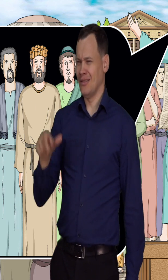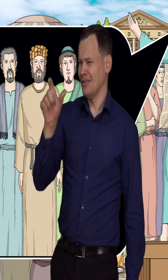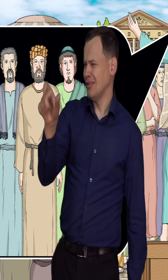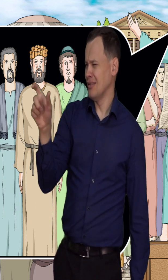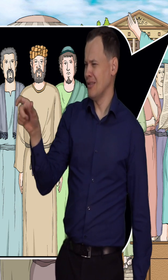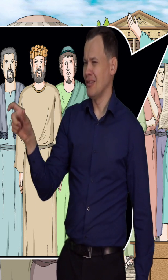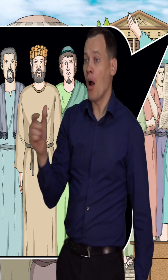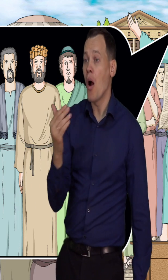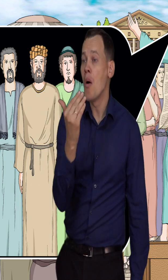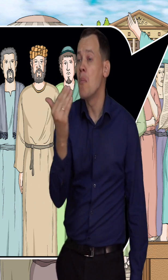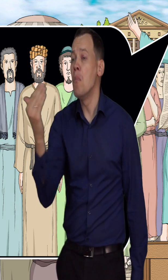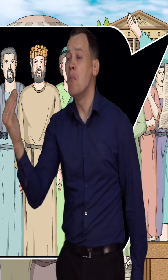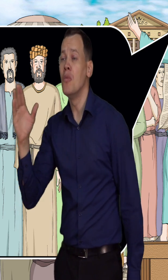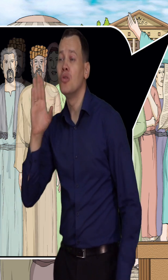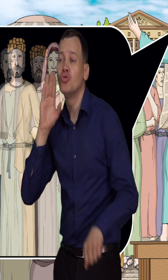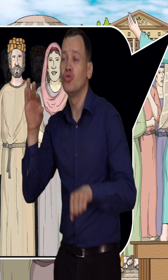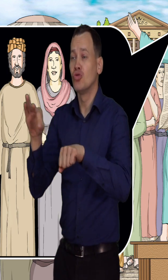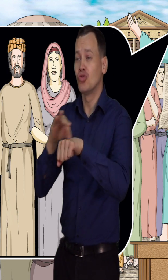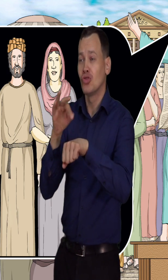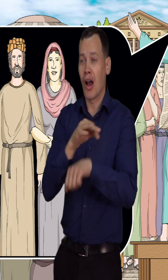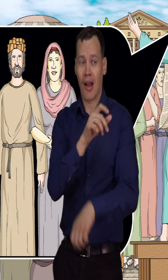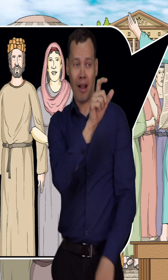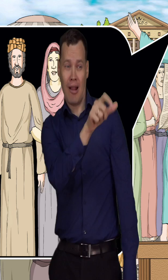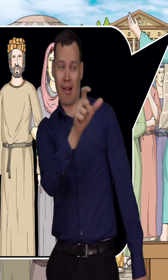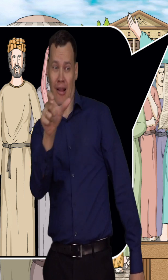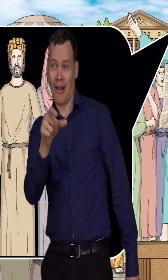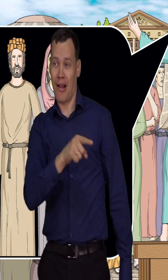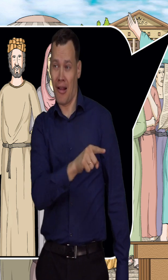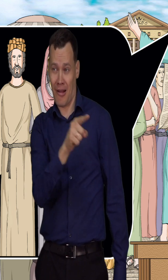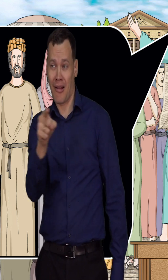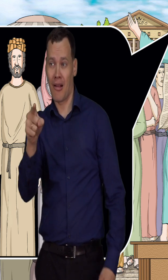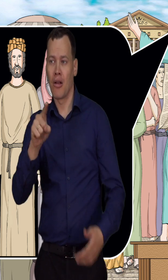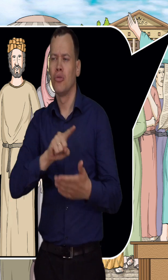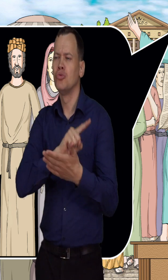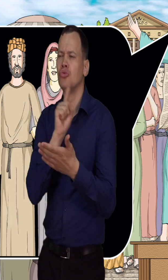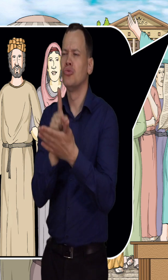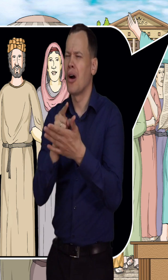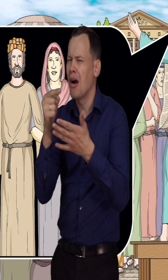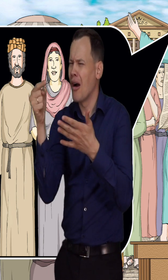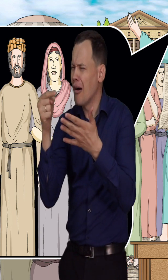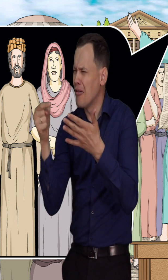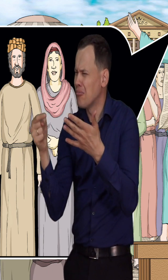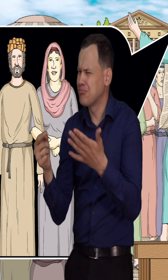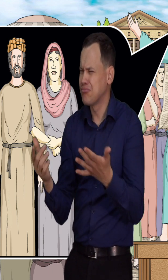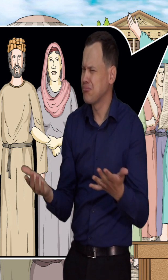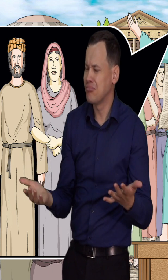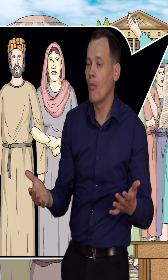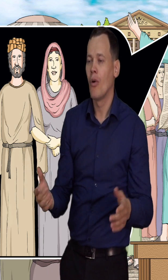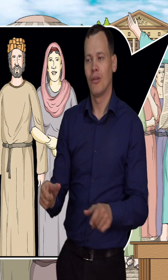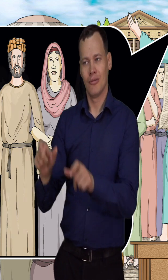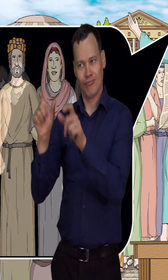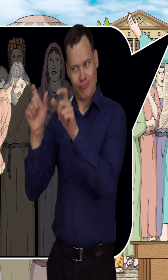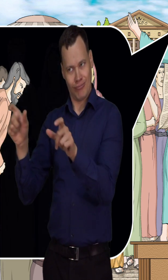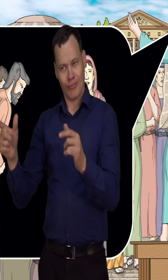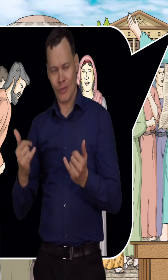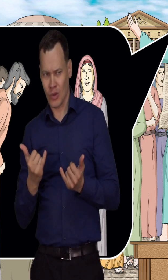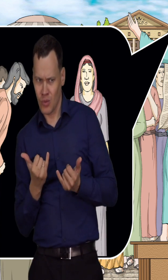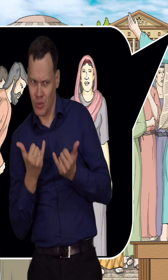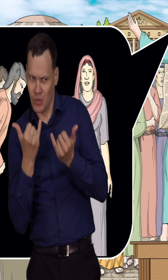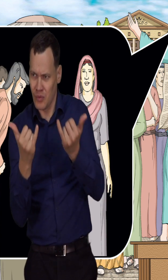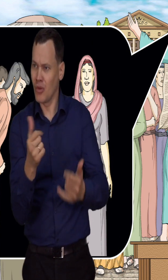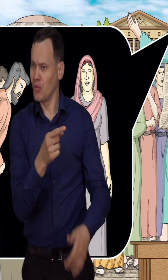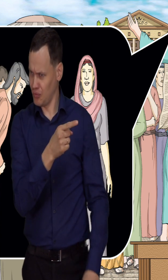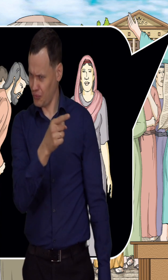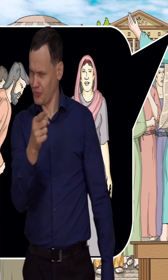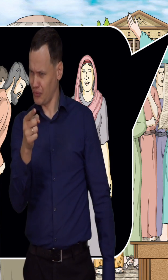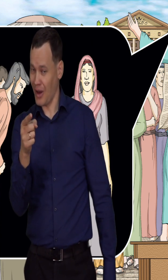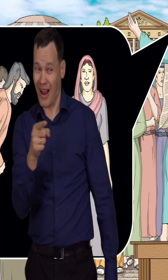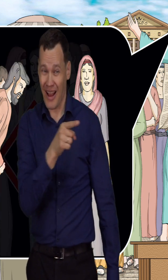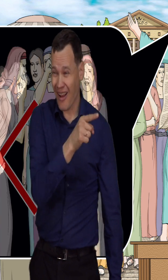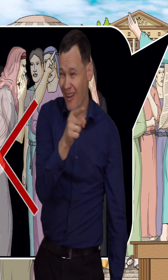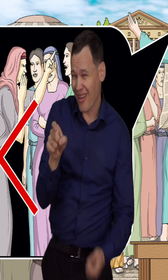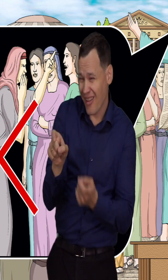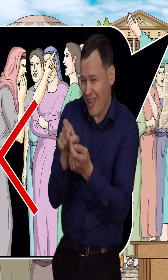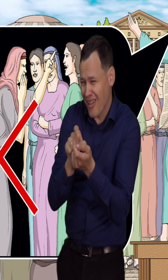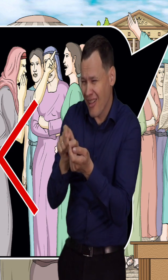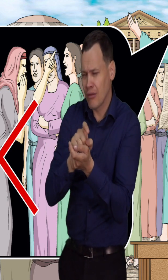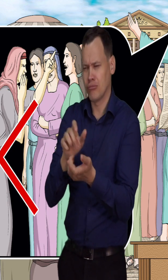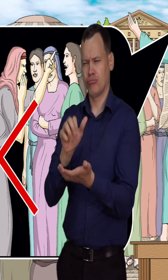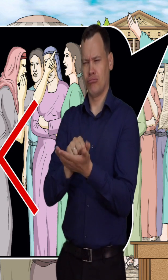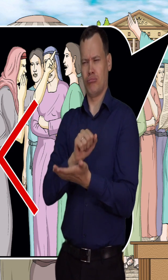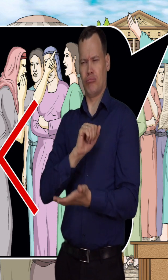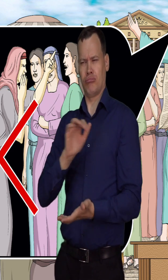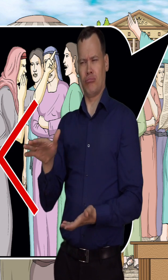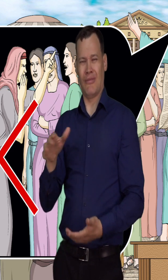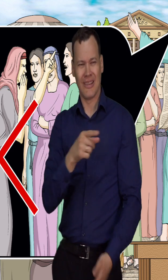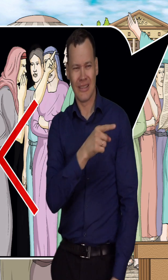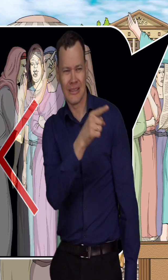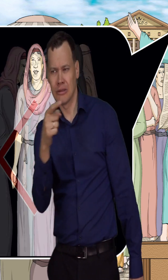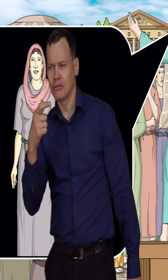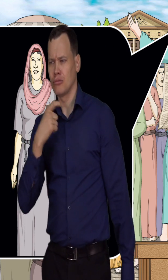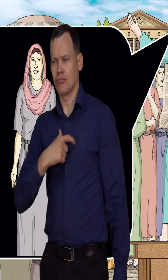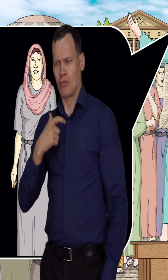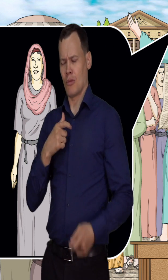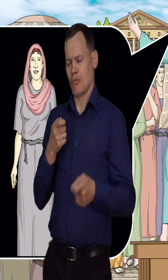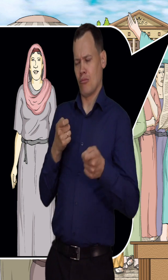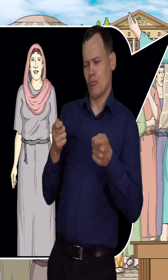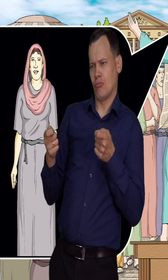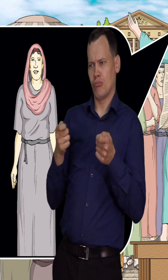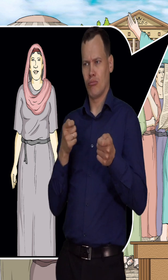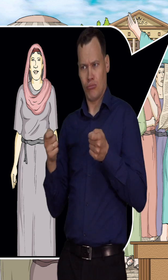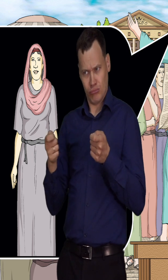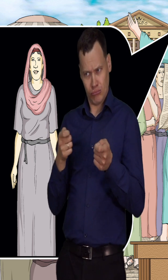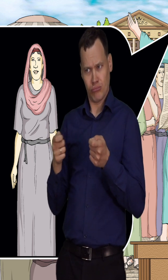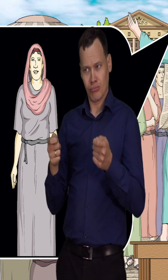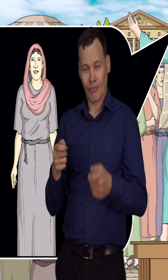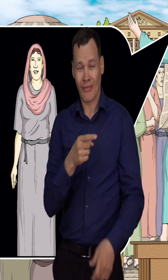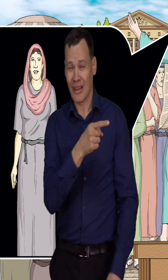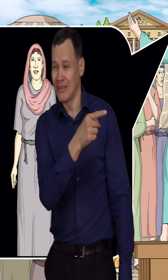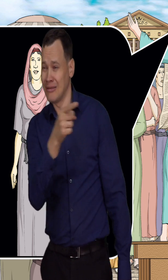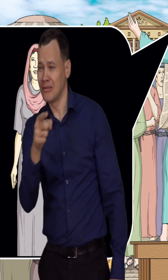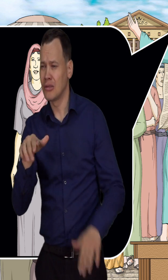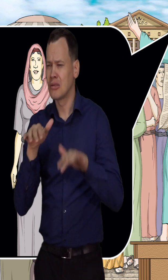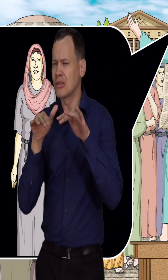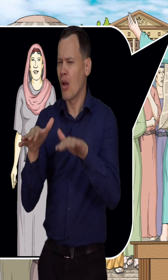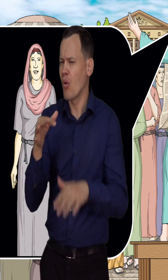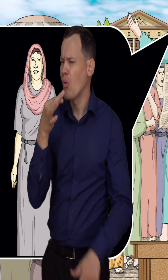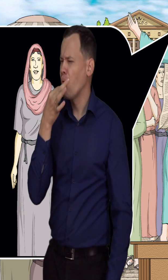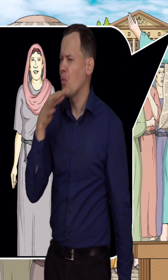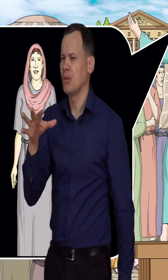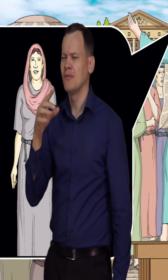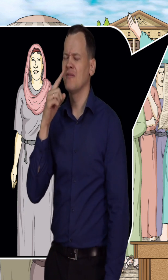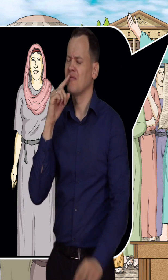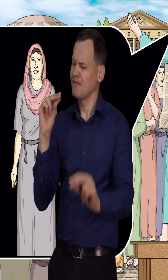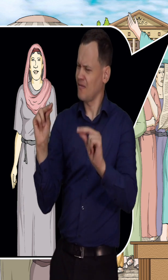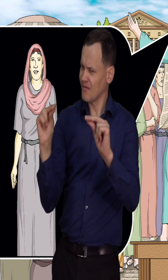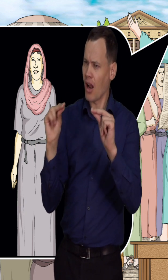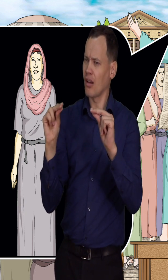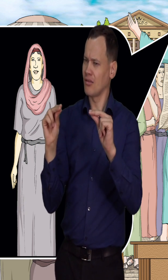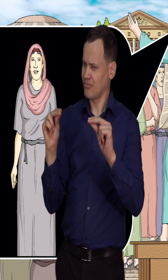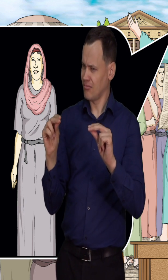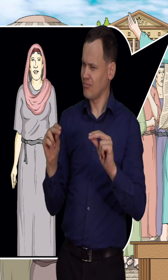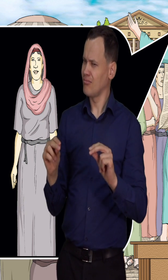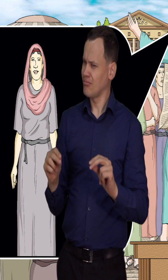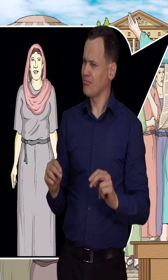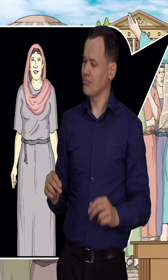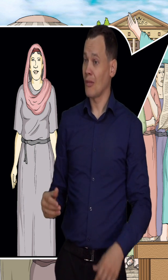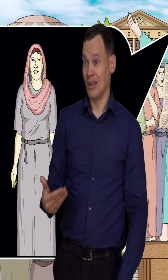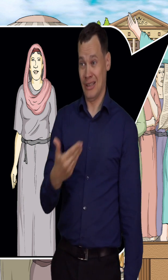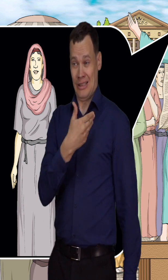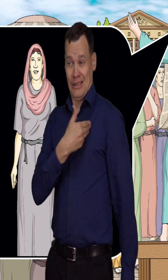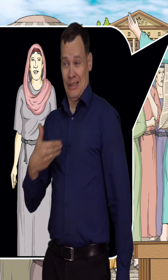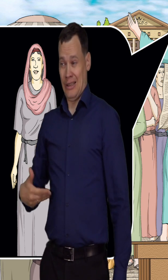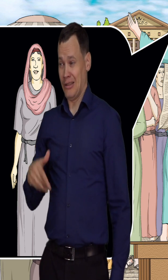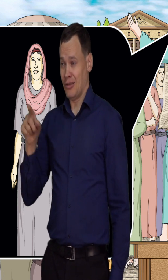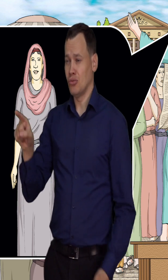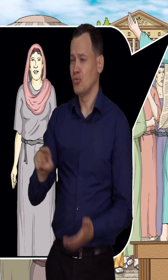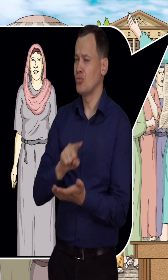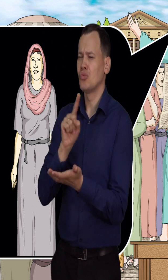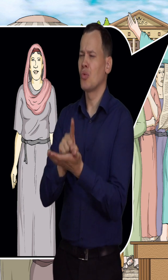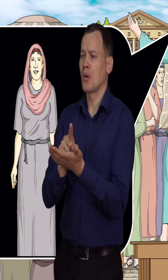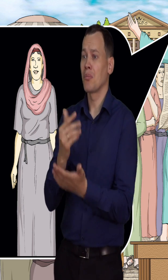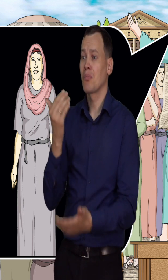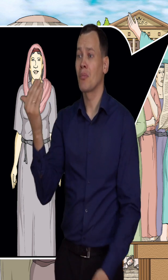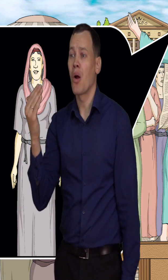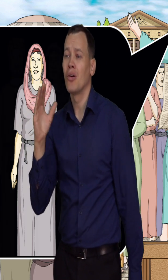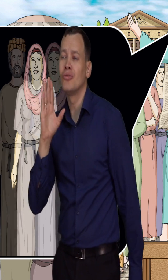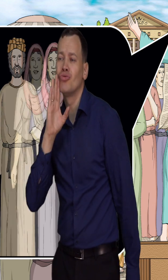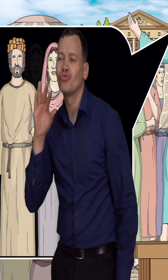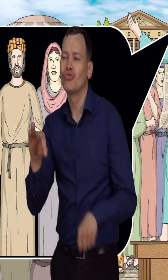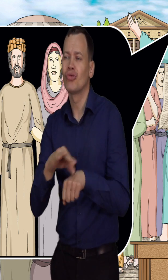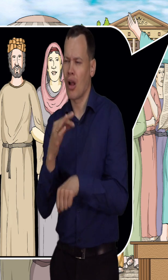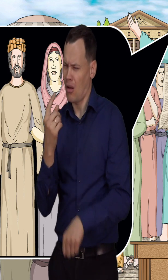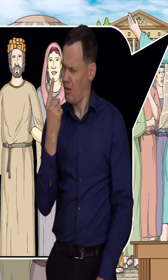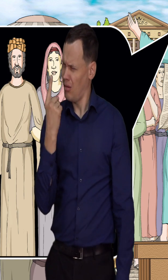In the same way, the women must be dignified, not slanderers, but temperate and faithful in all things.